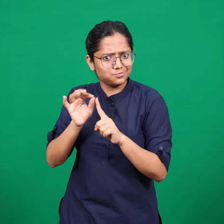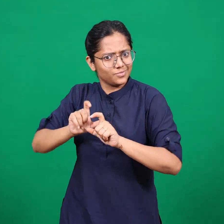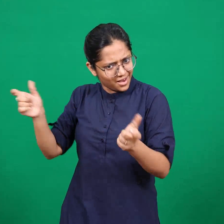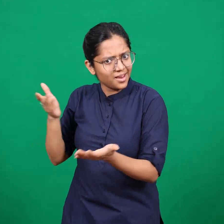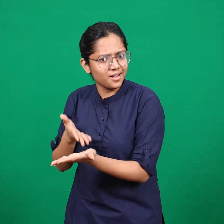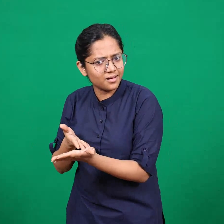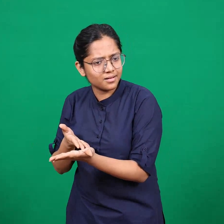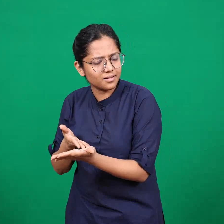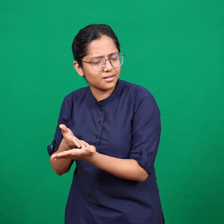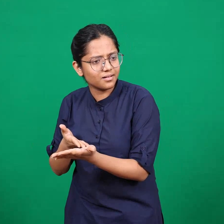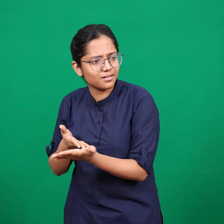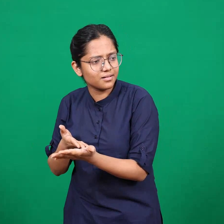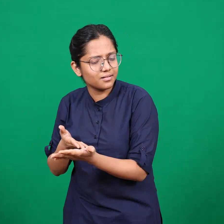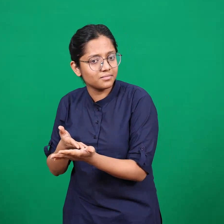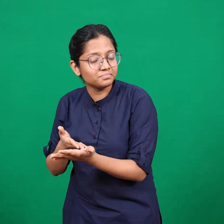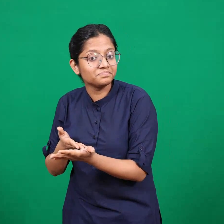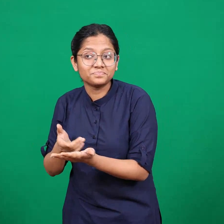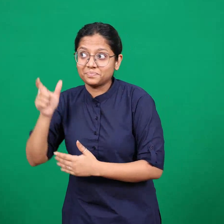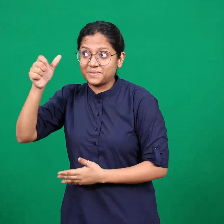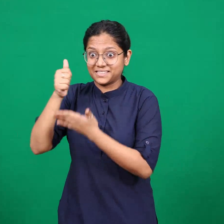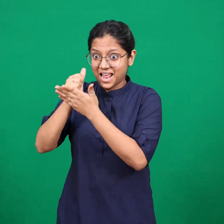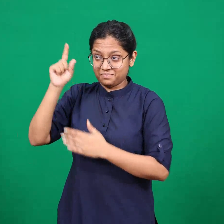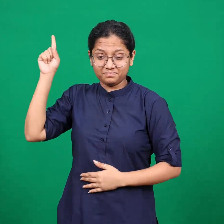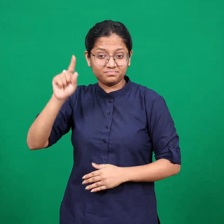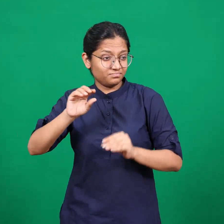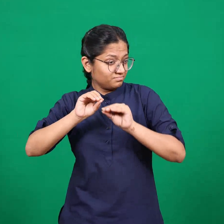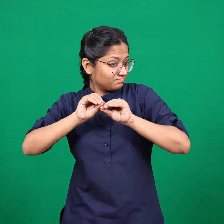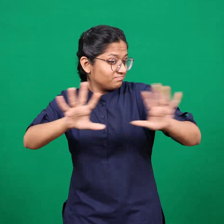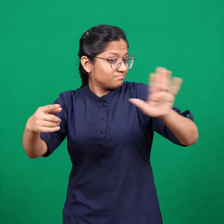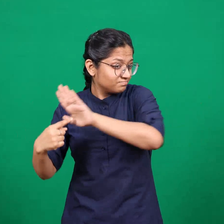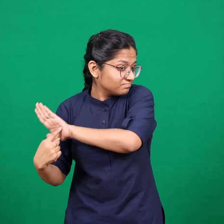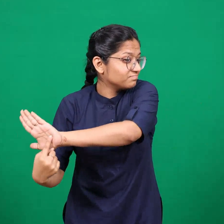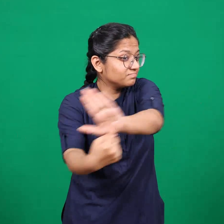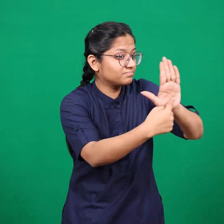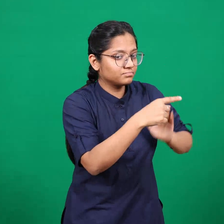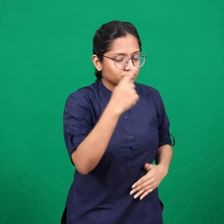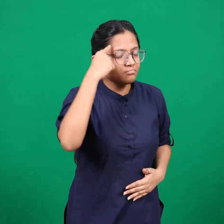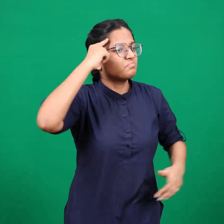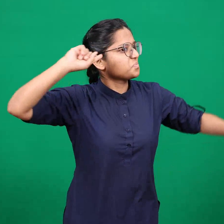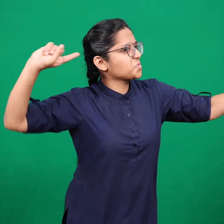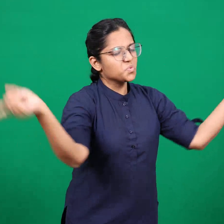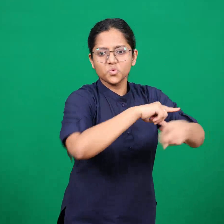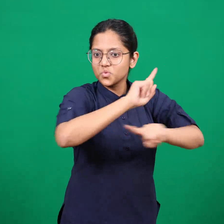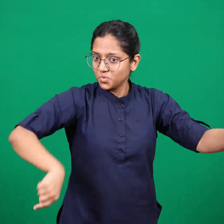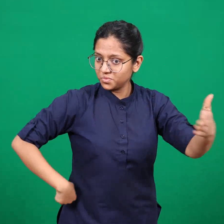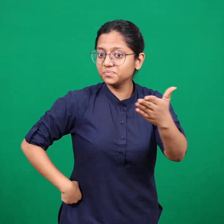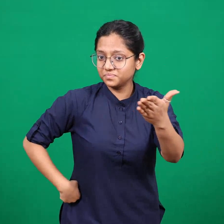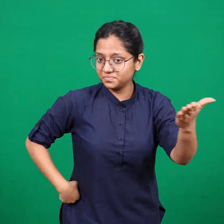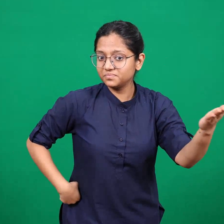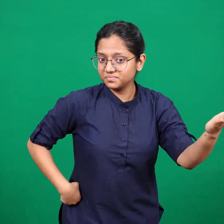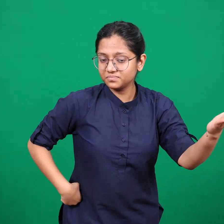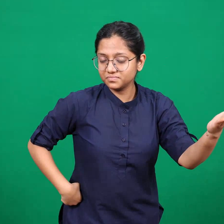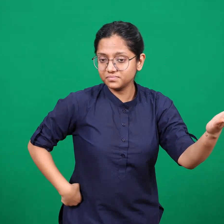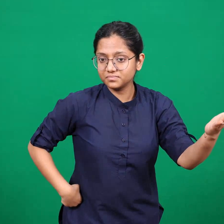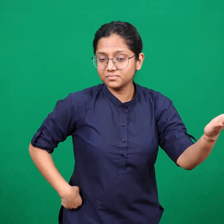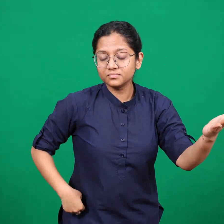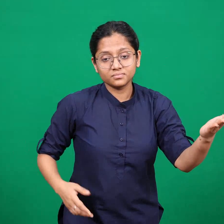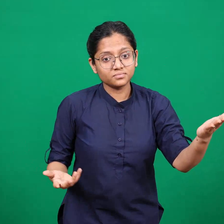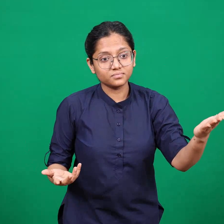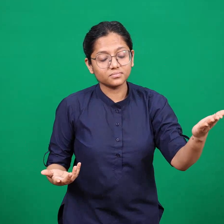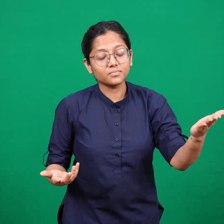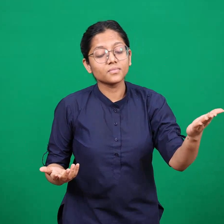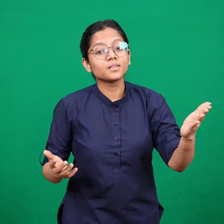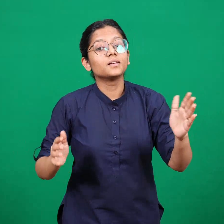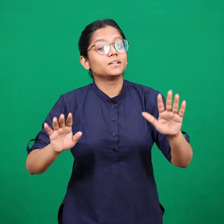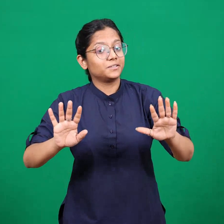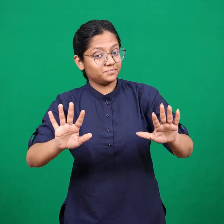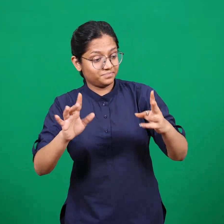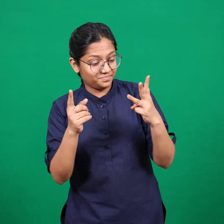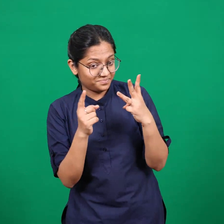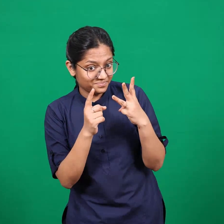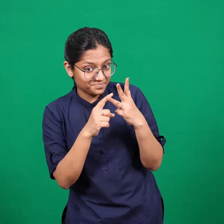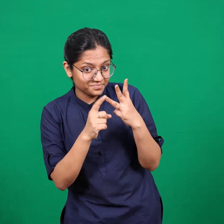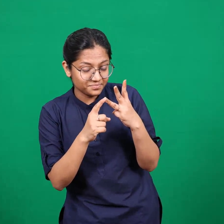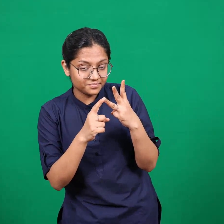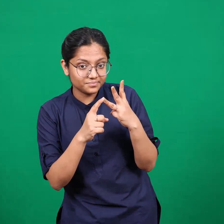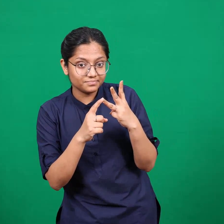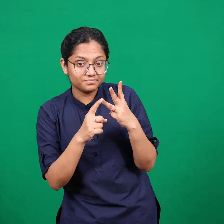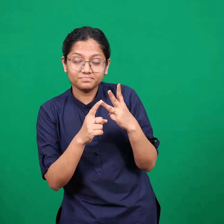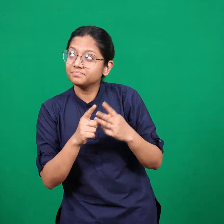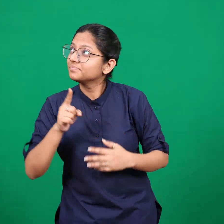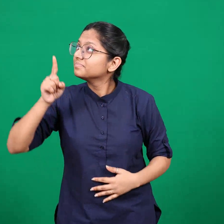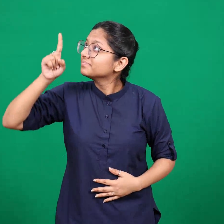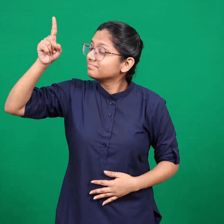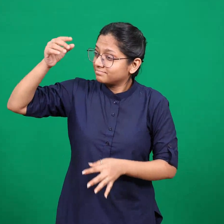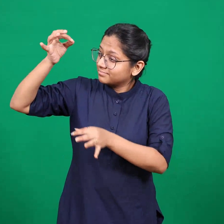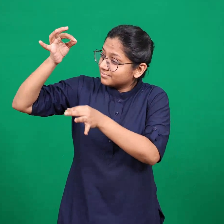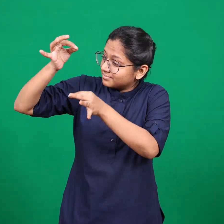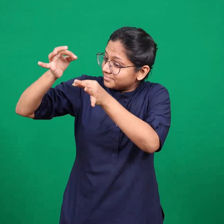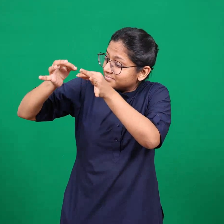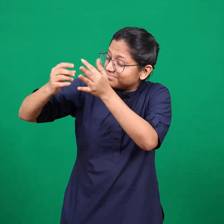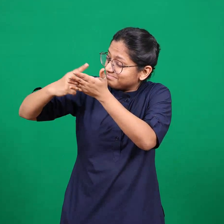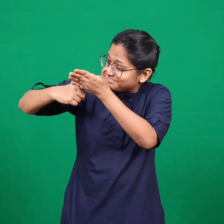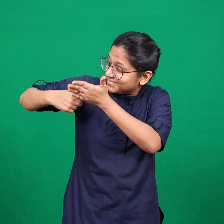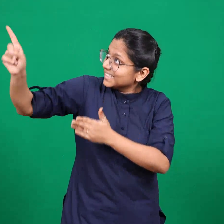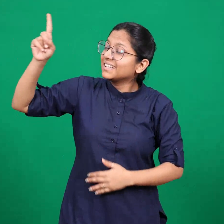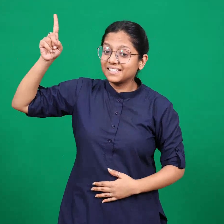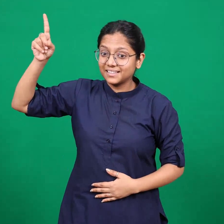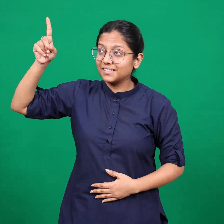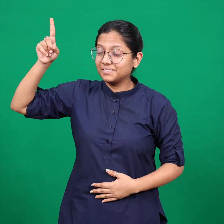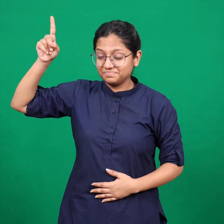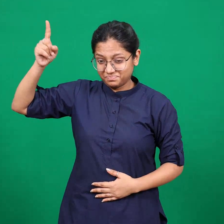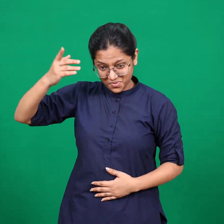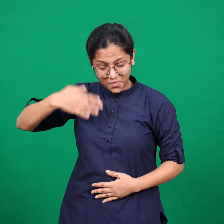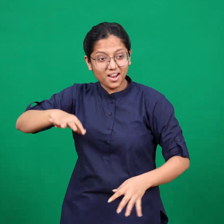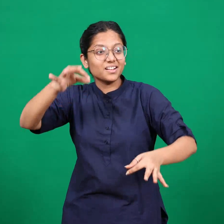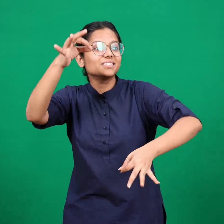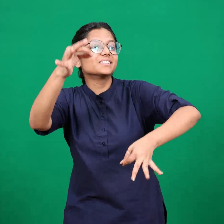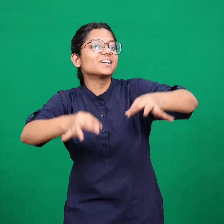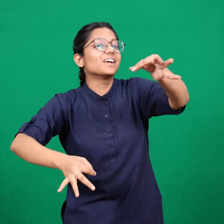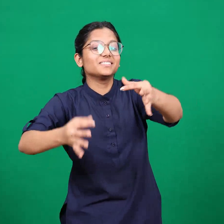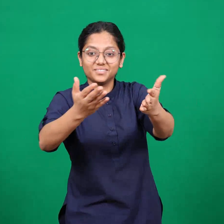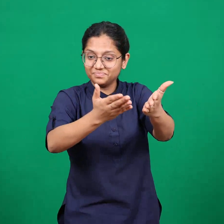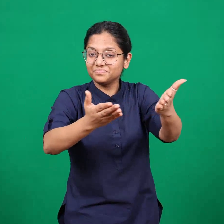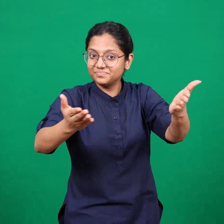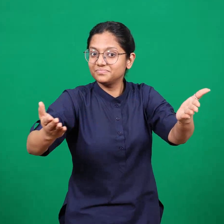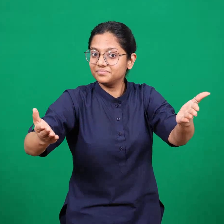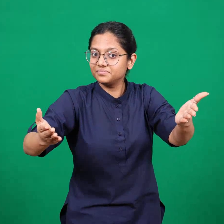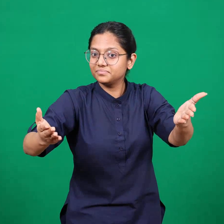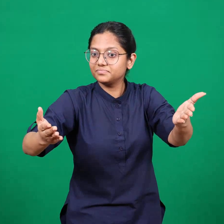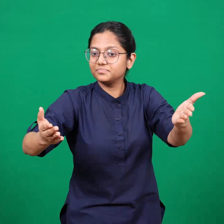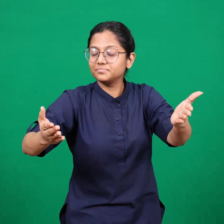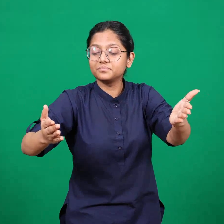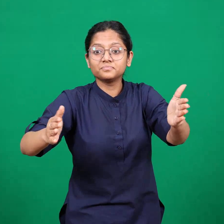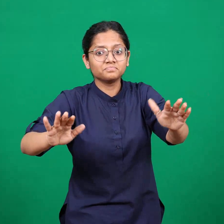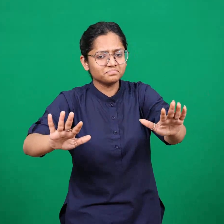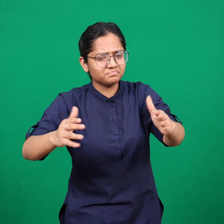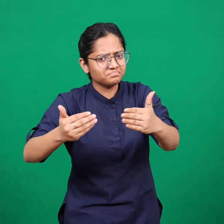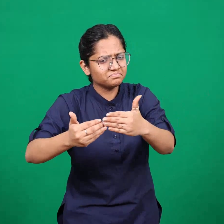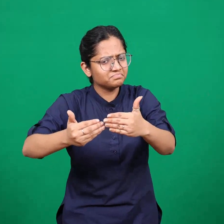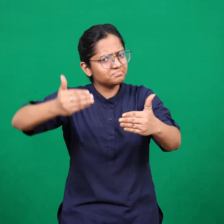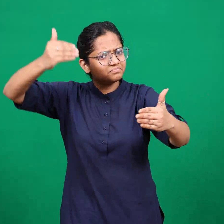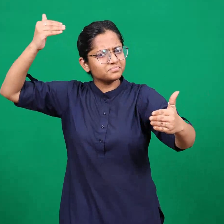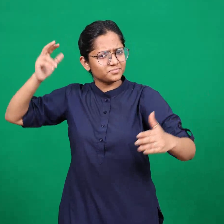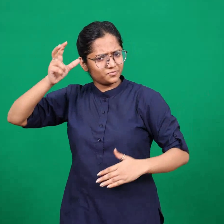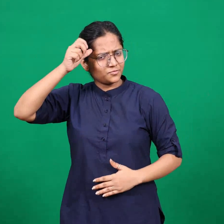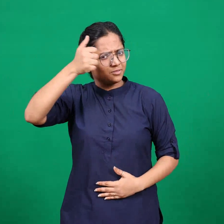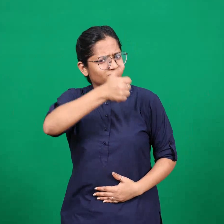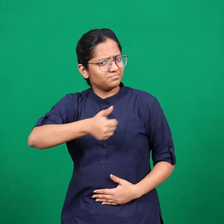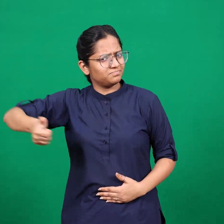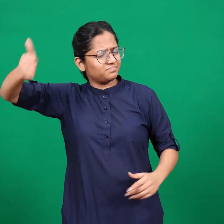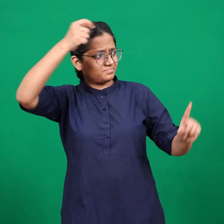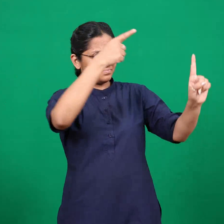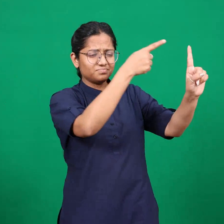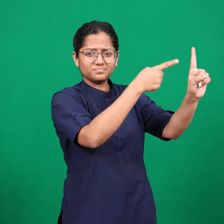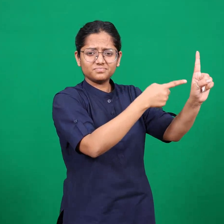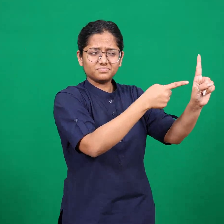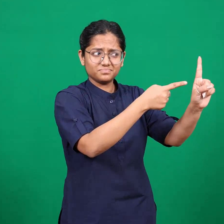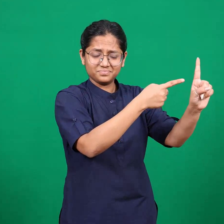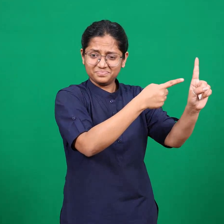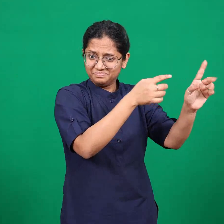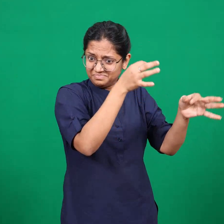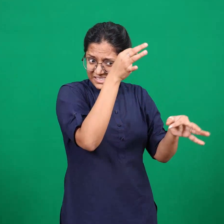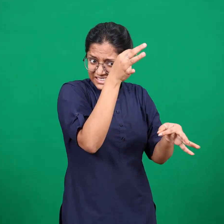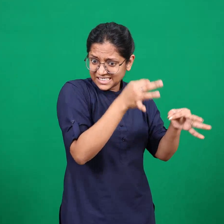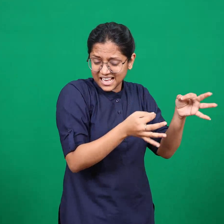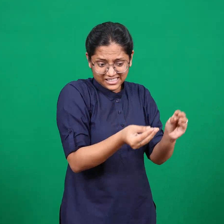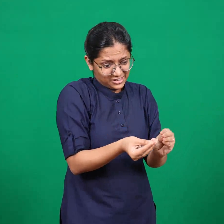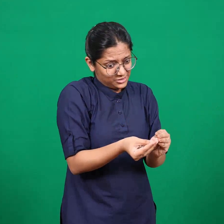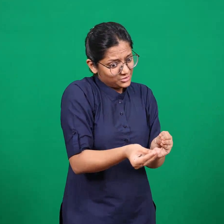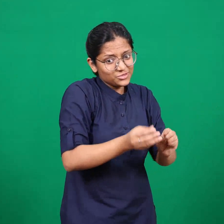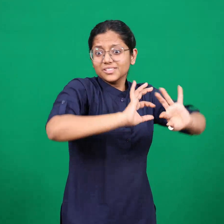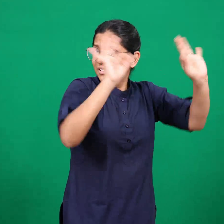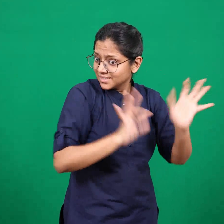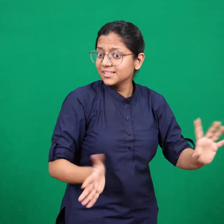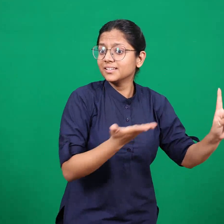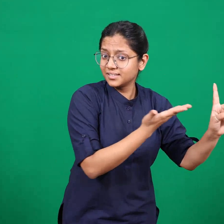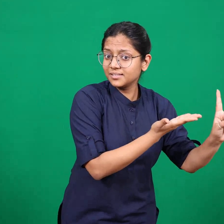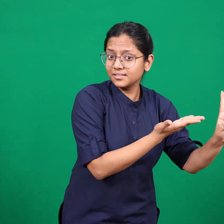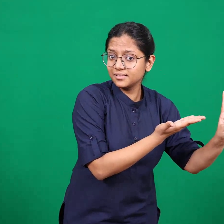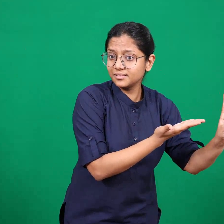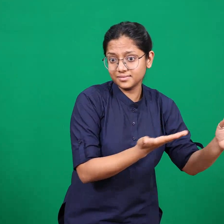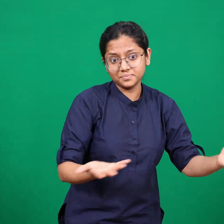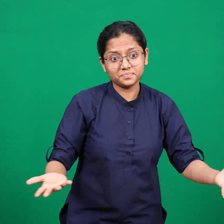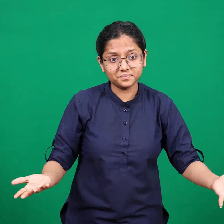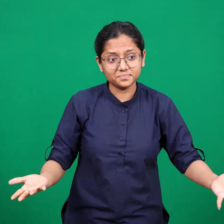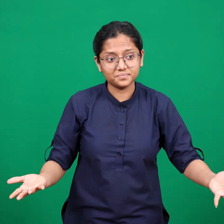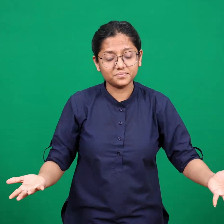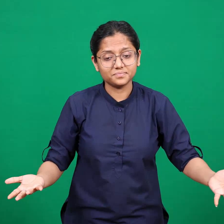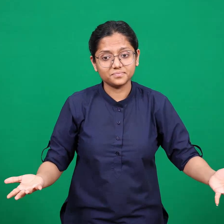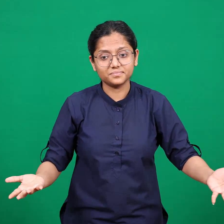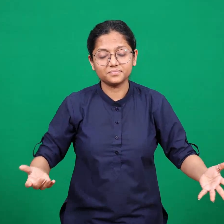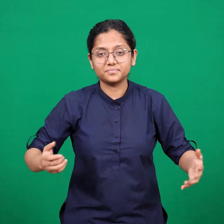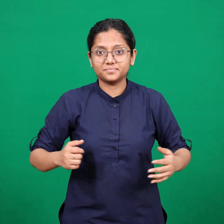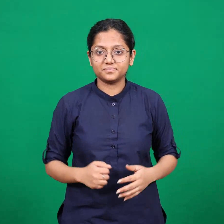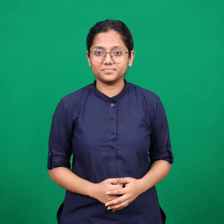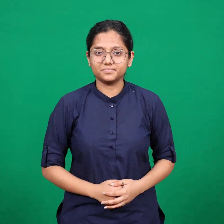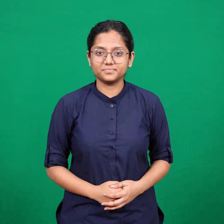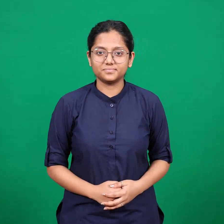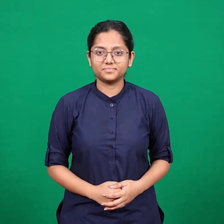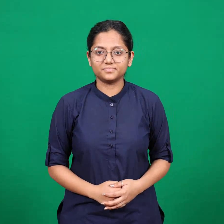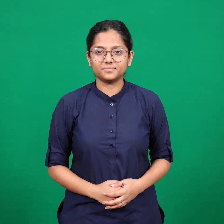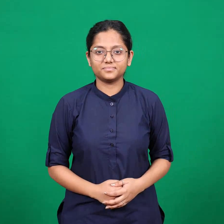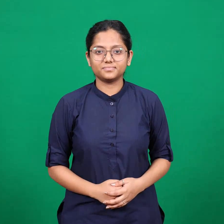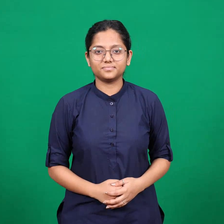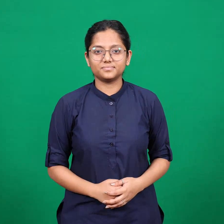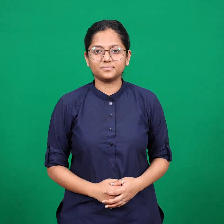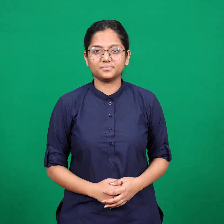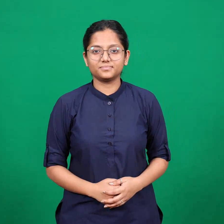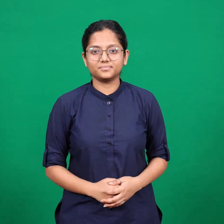and in regard to judgment, because the prince of this world has been condemned.